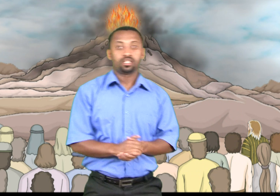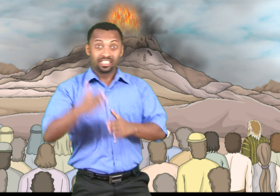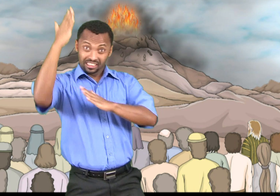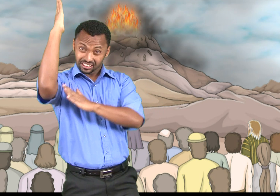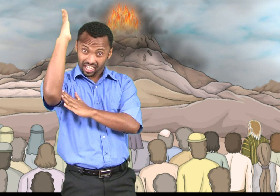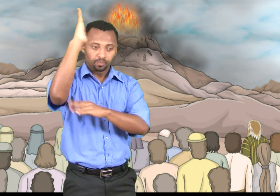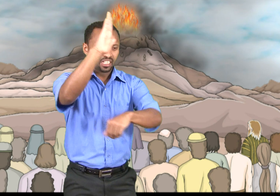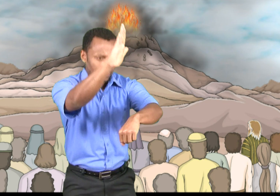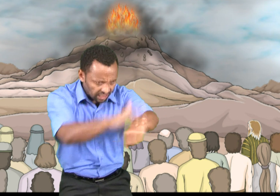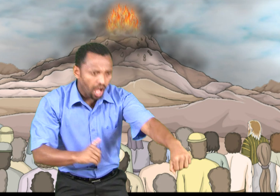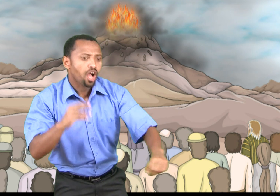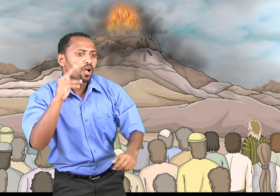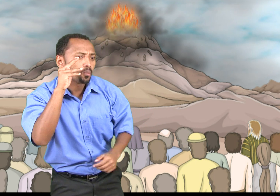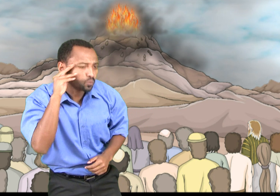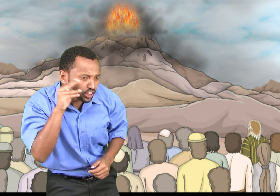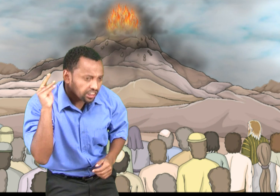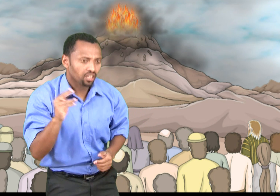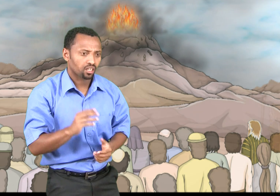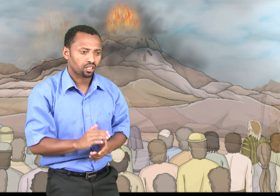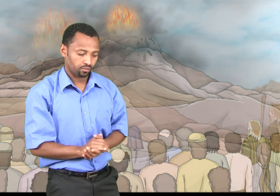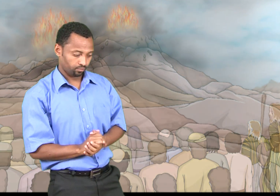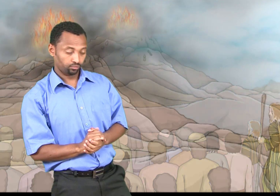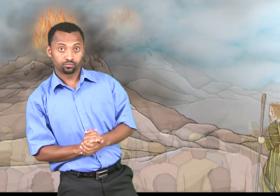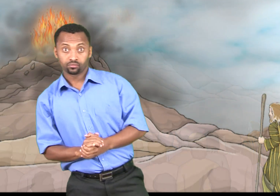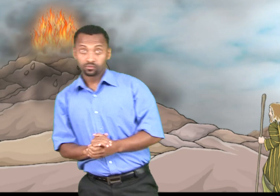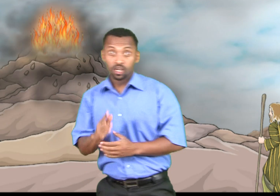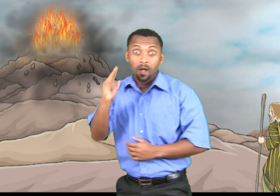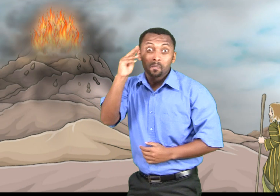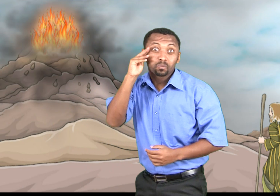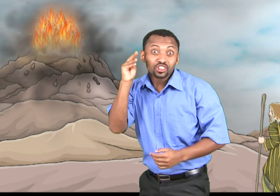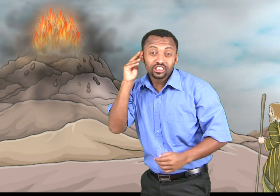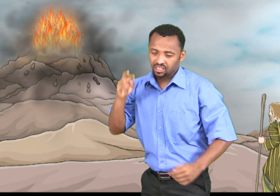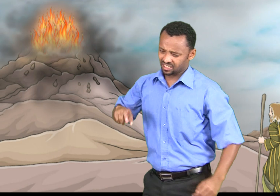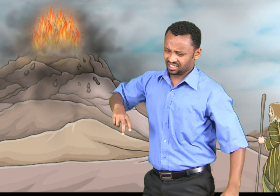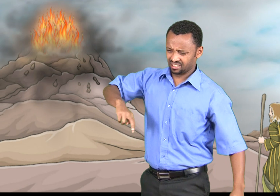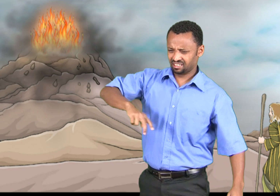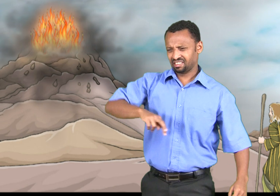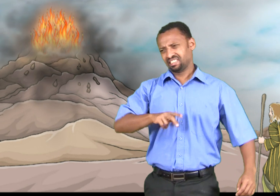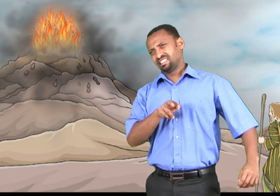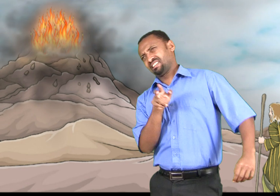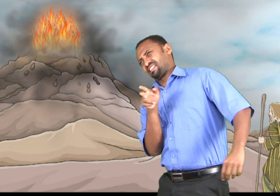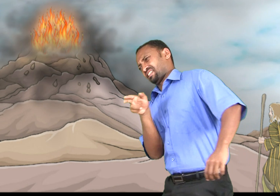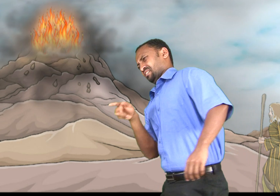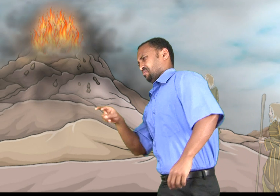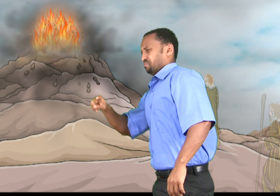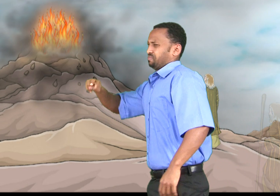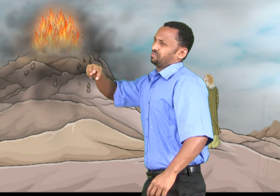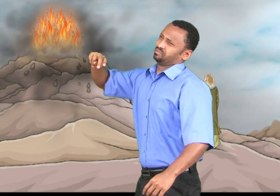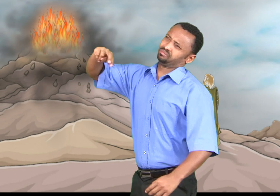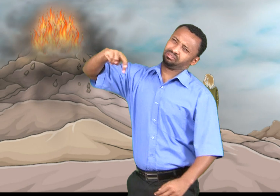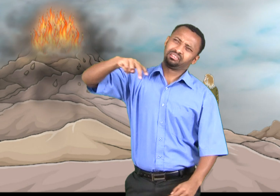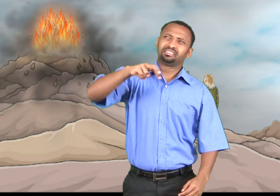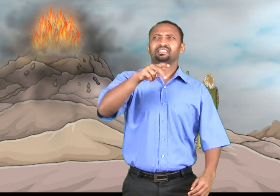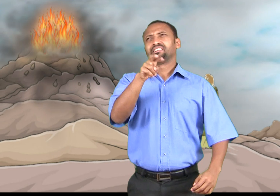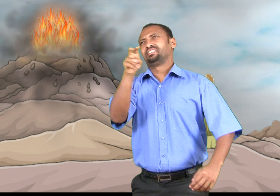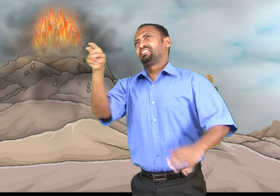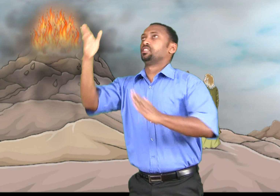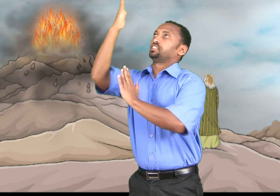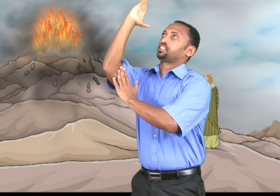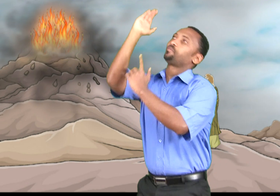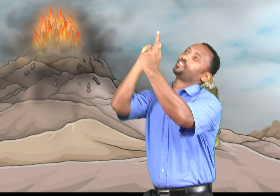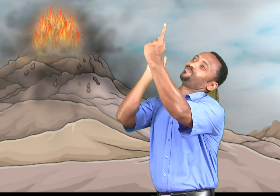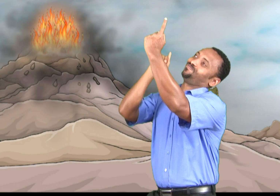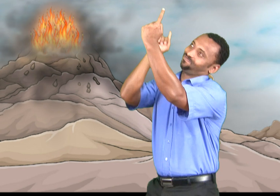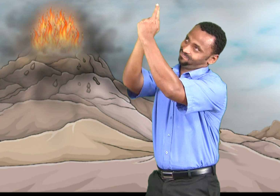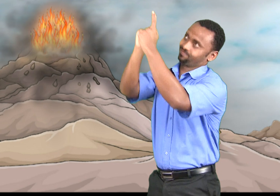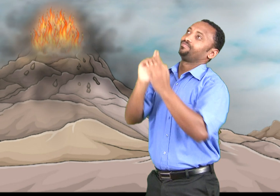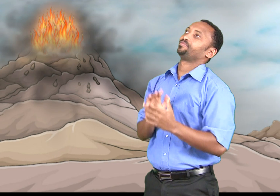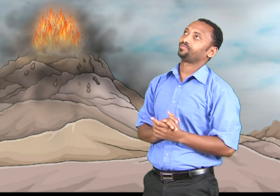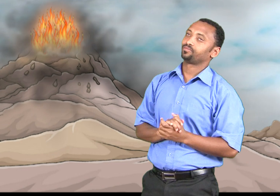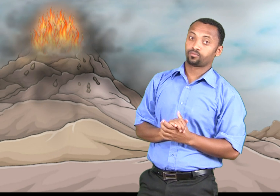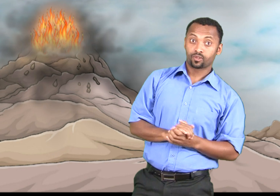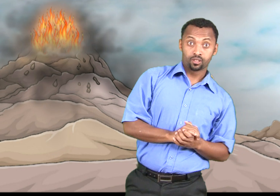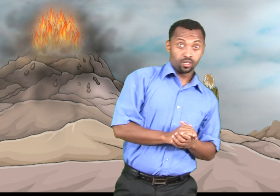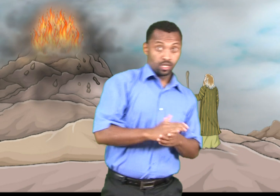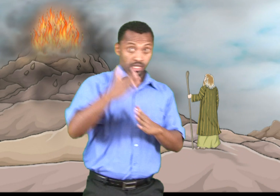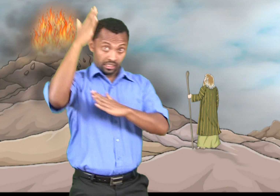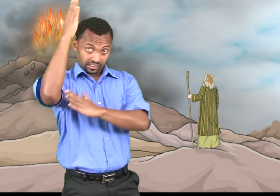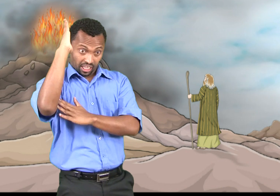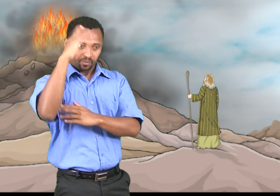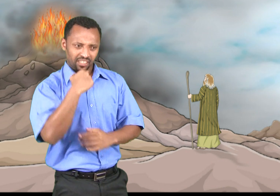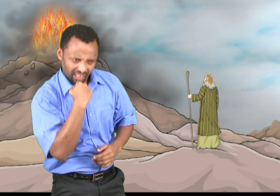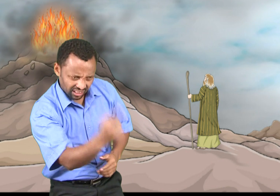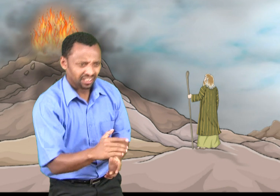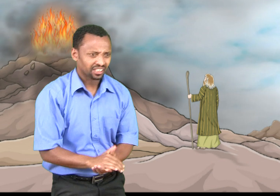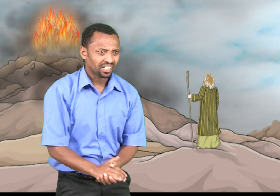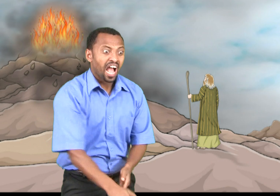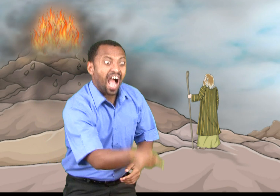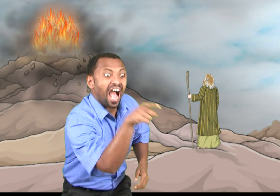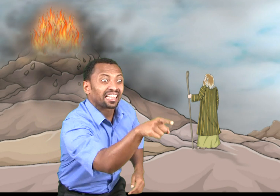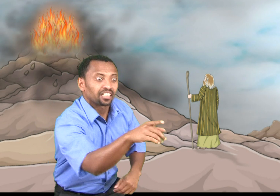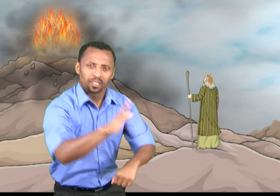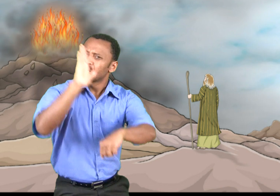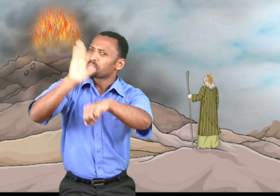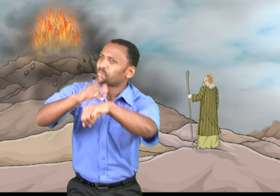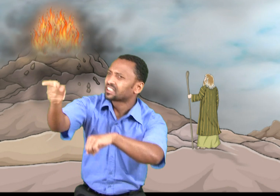The LORD descended to the top of Mount Sinai and called Moses to the summit.